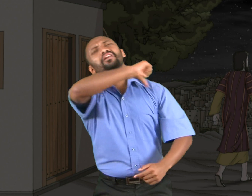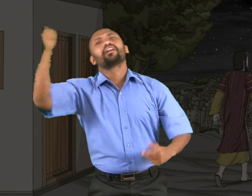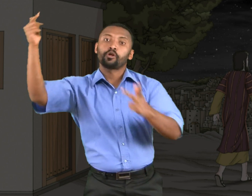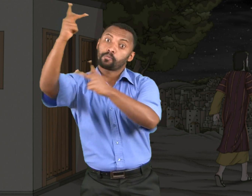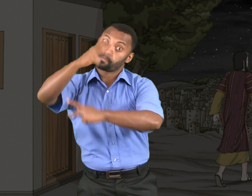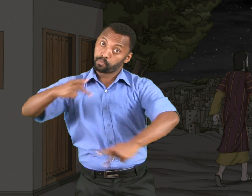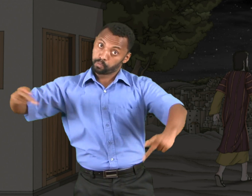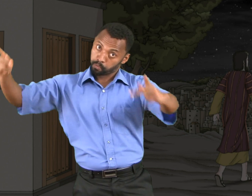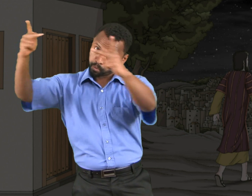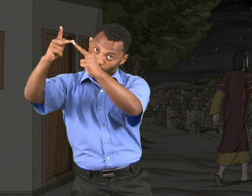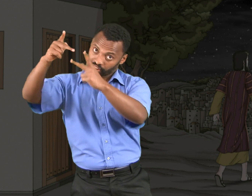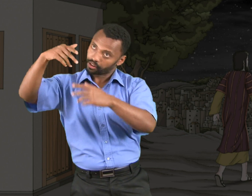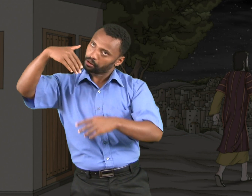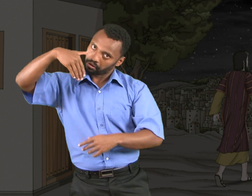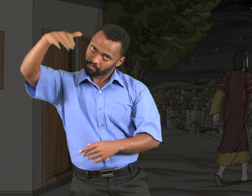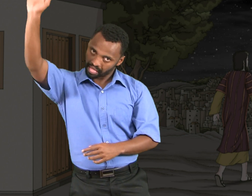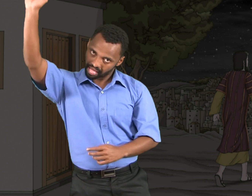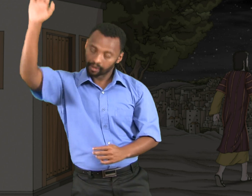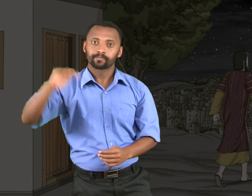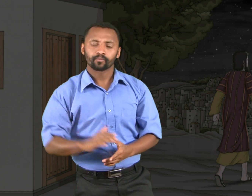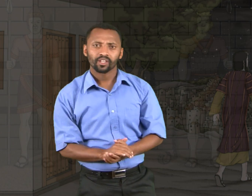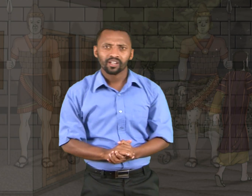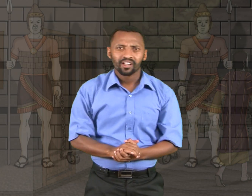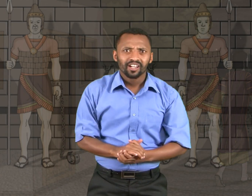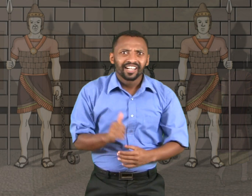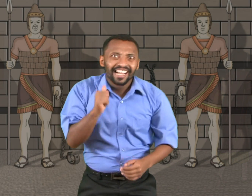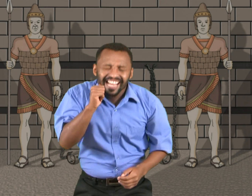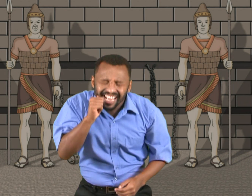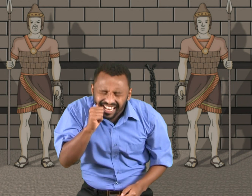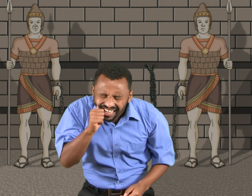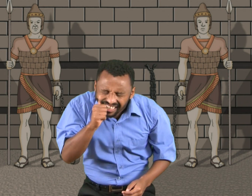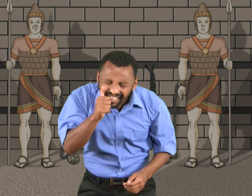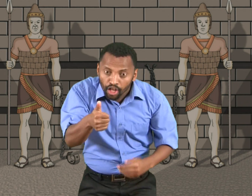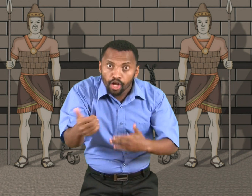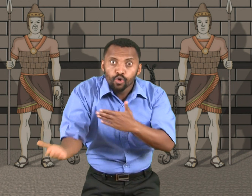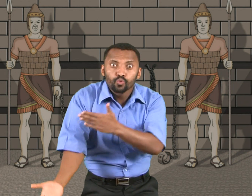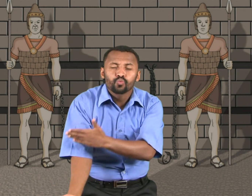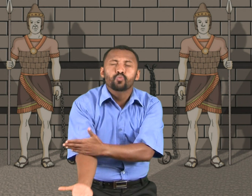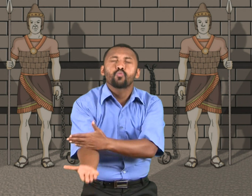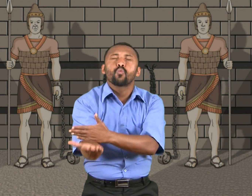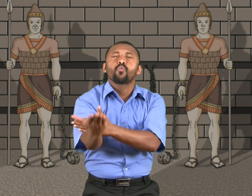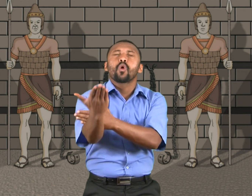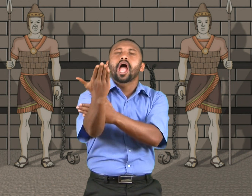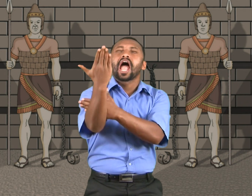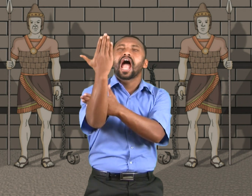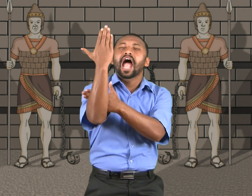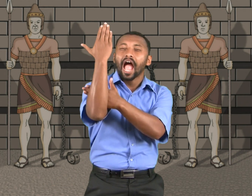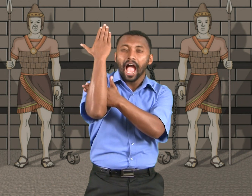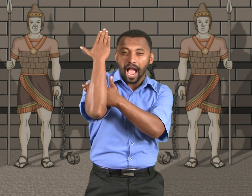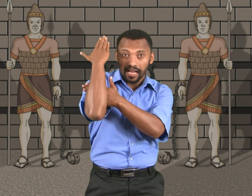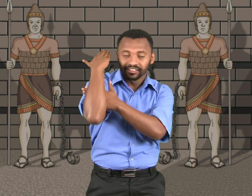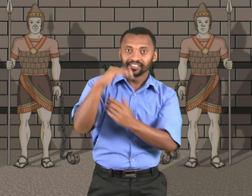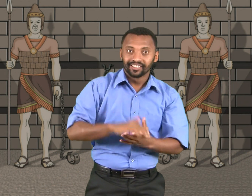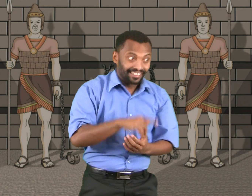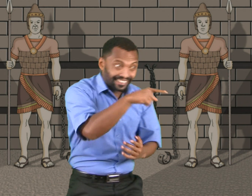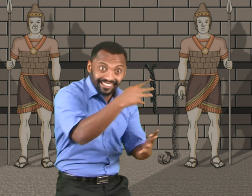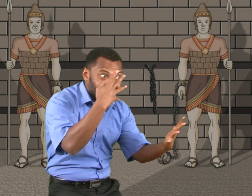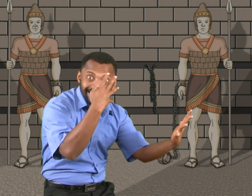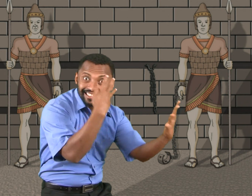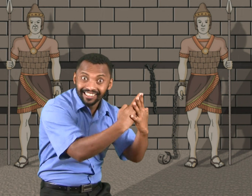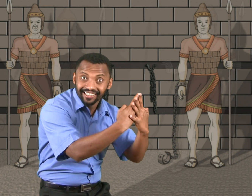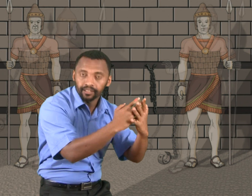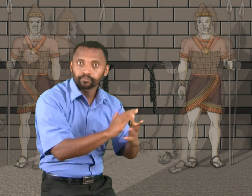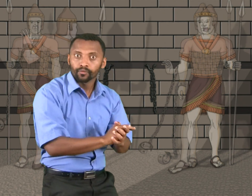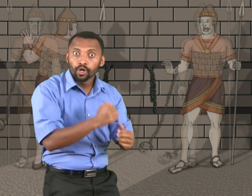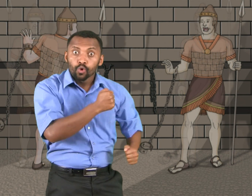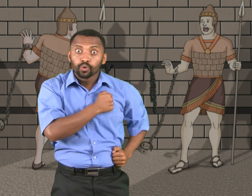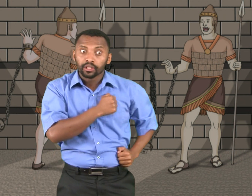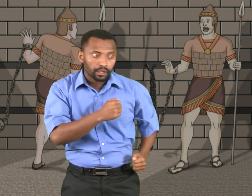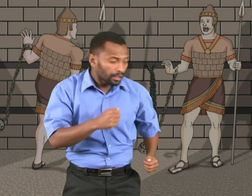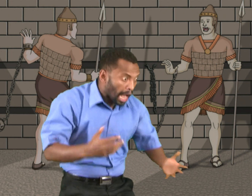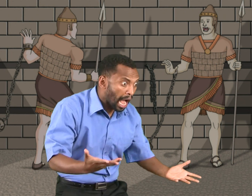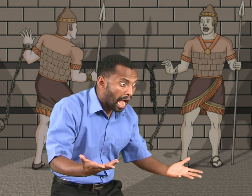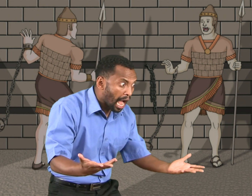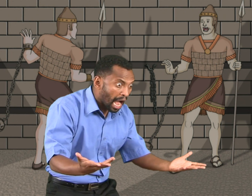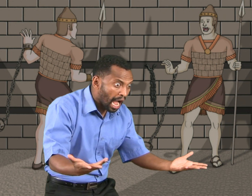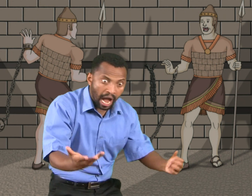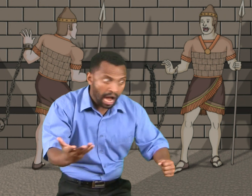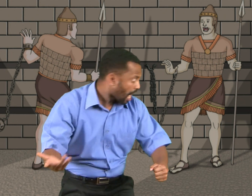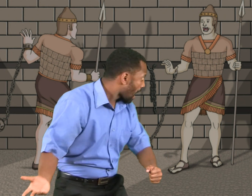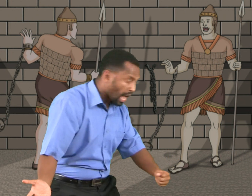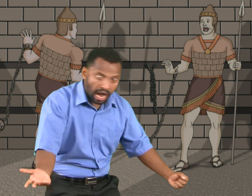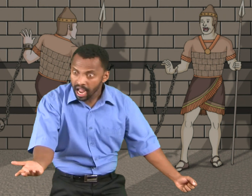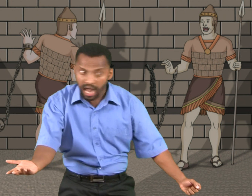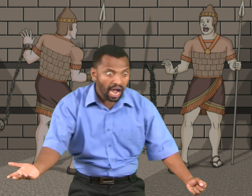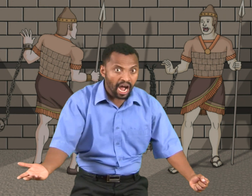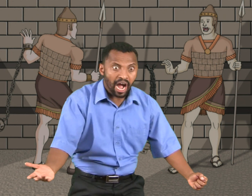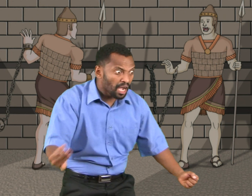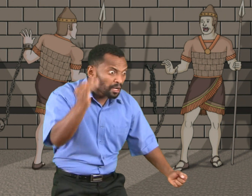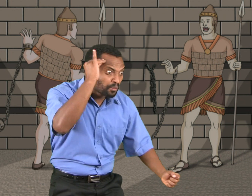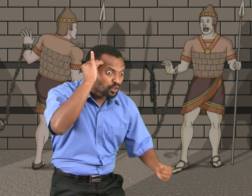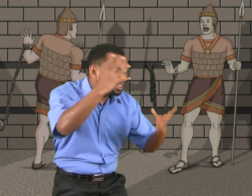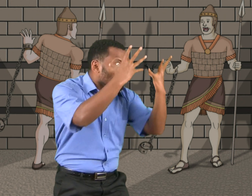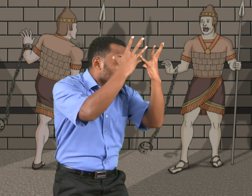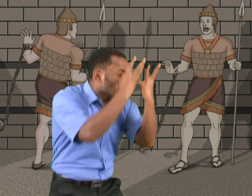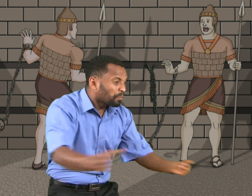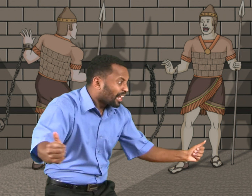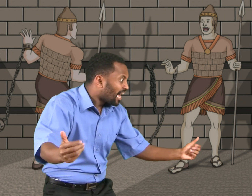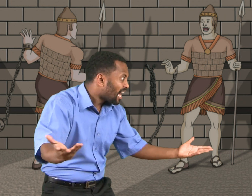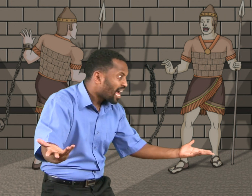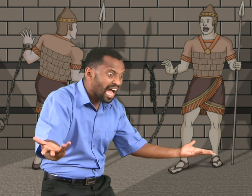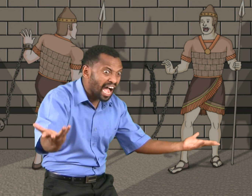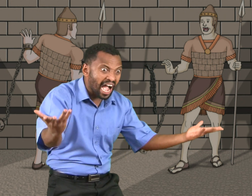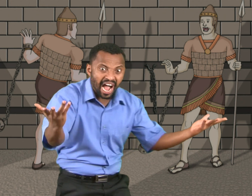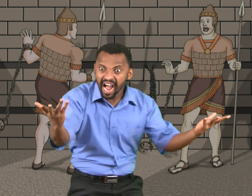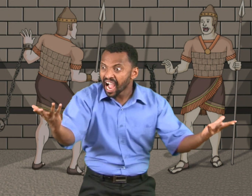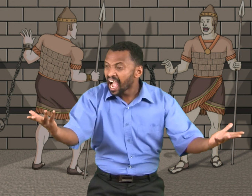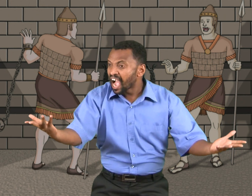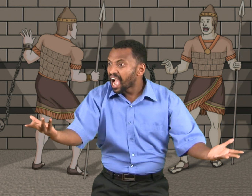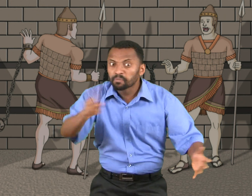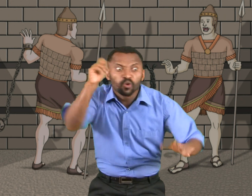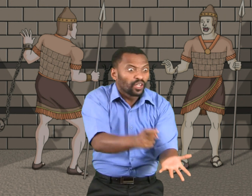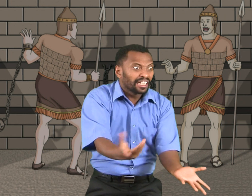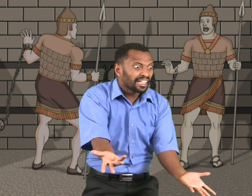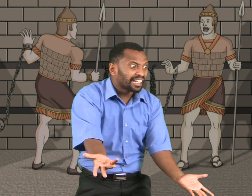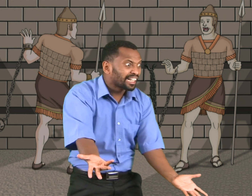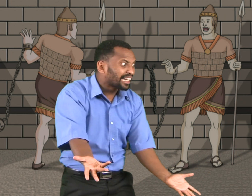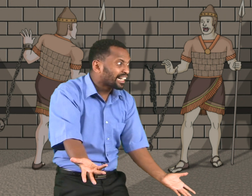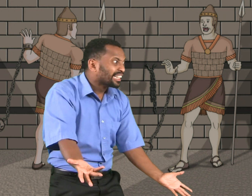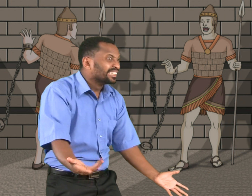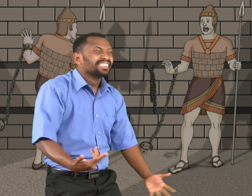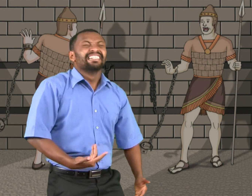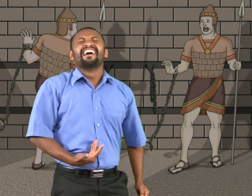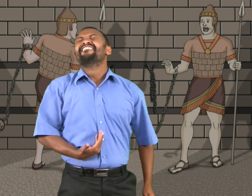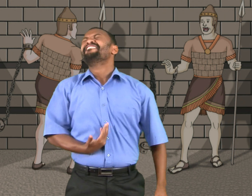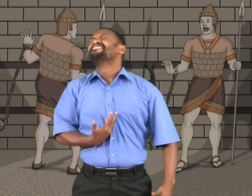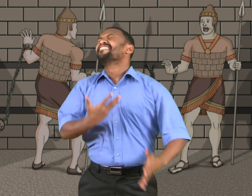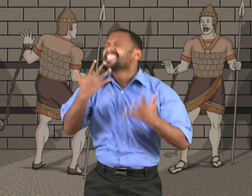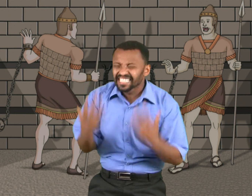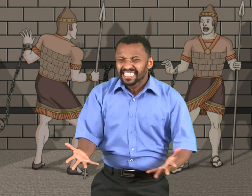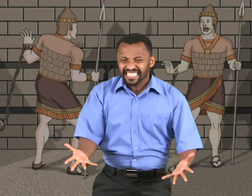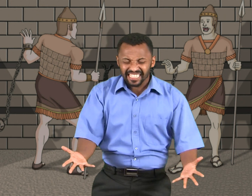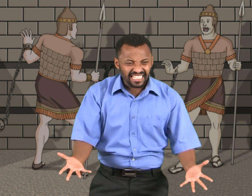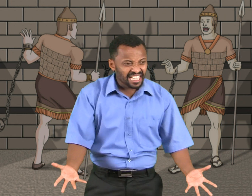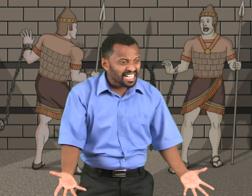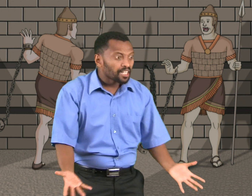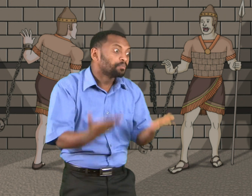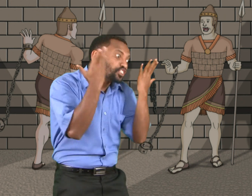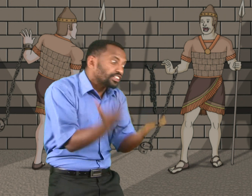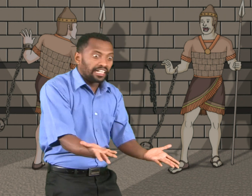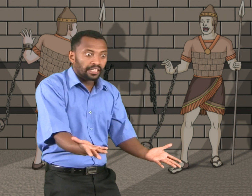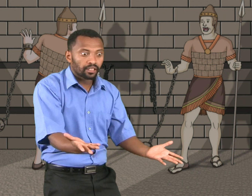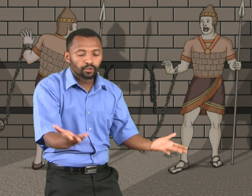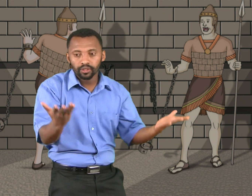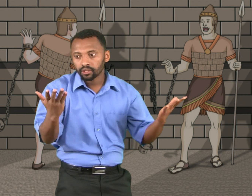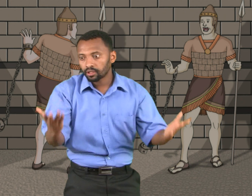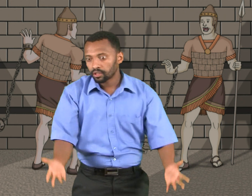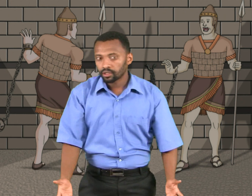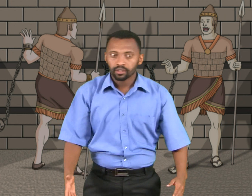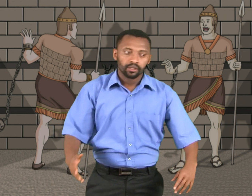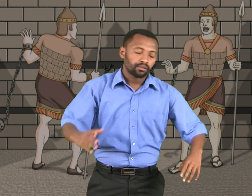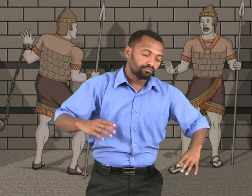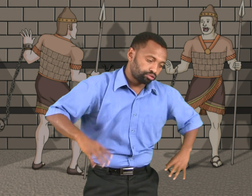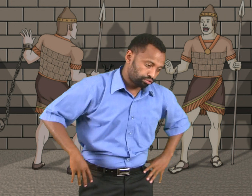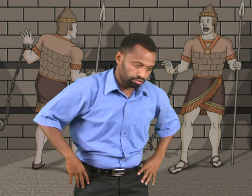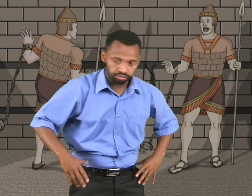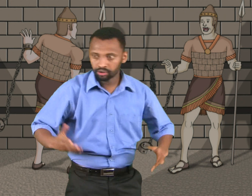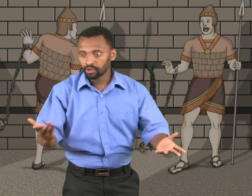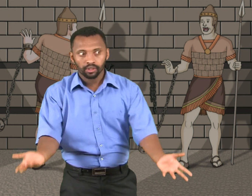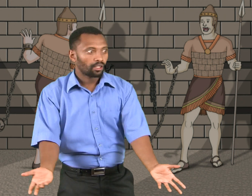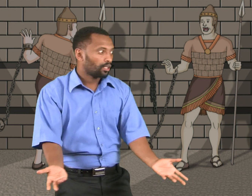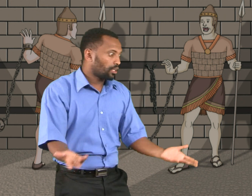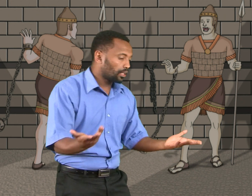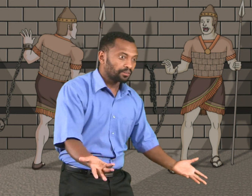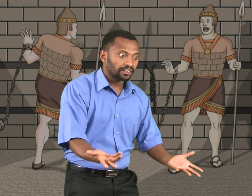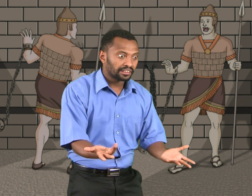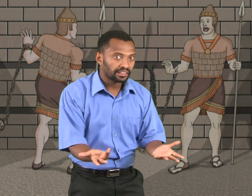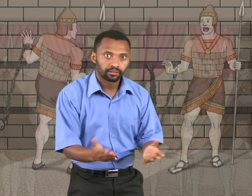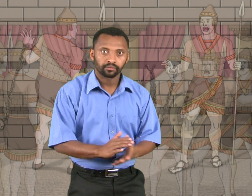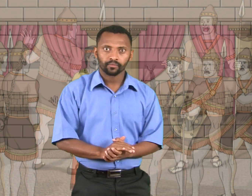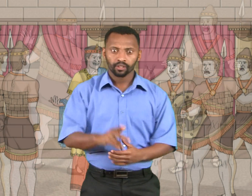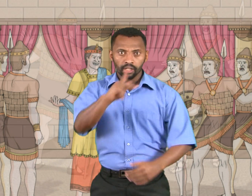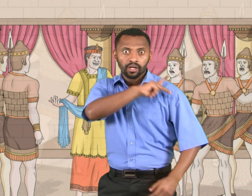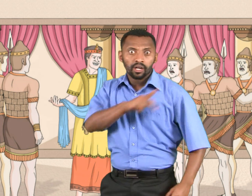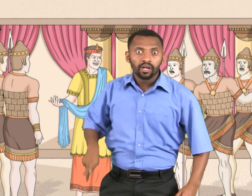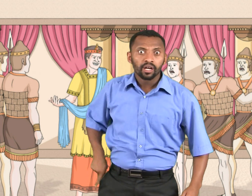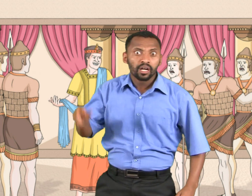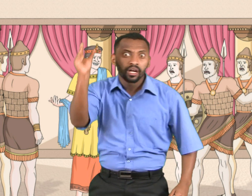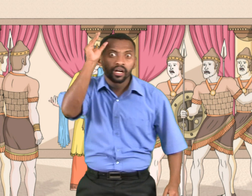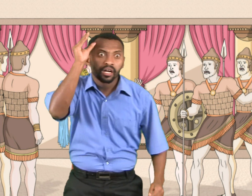At daybreak there was no small commotion among the soldiers as to what had become of Peter.